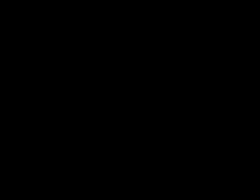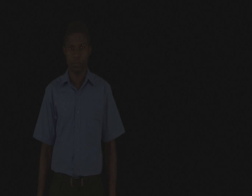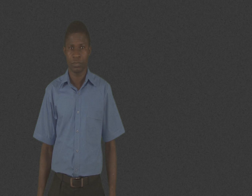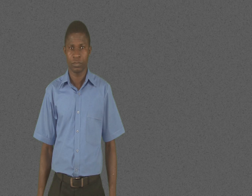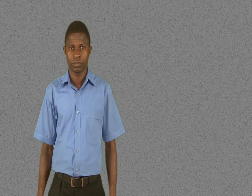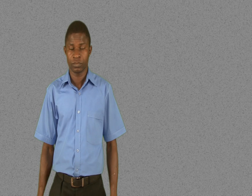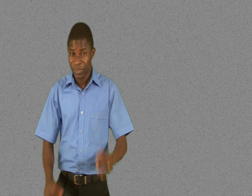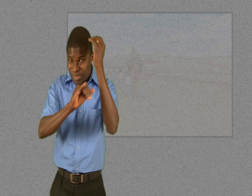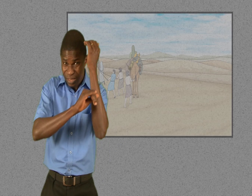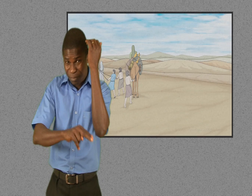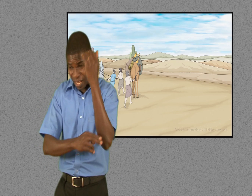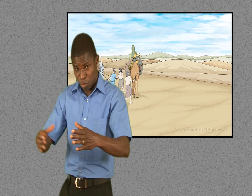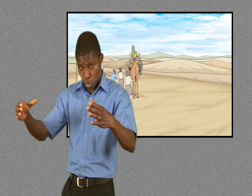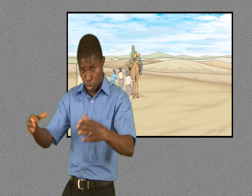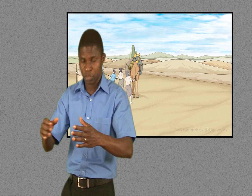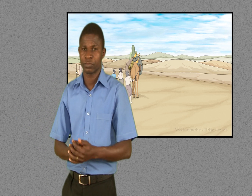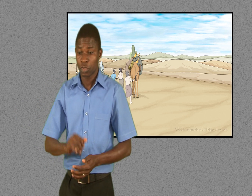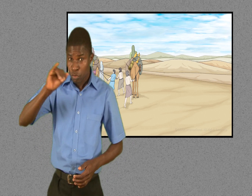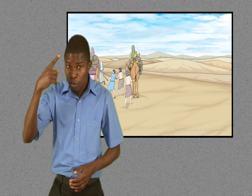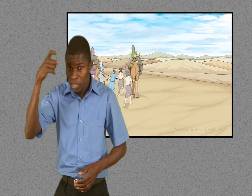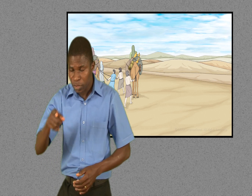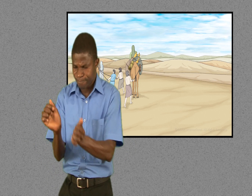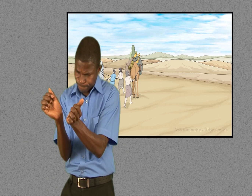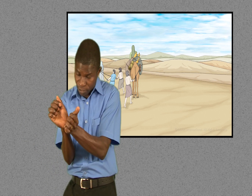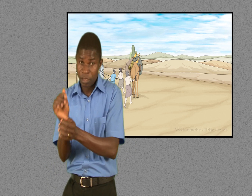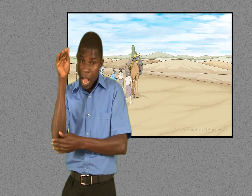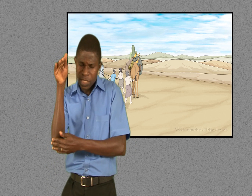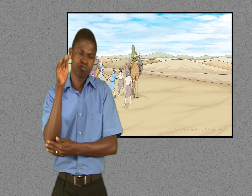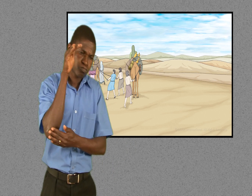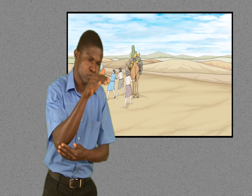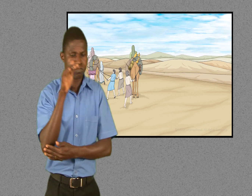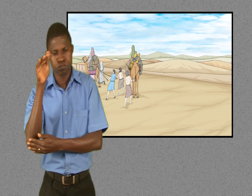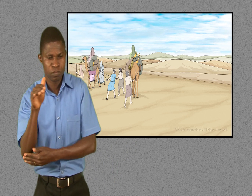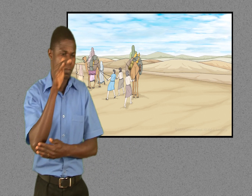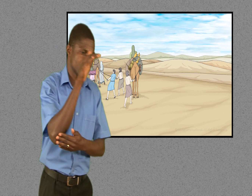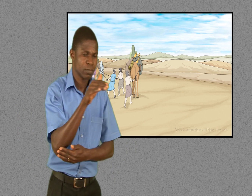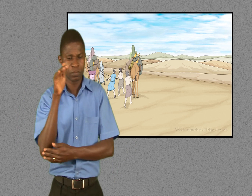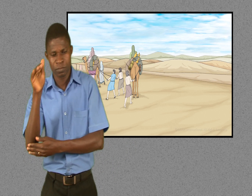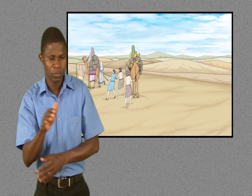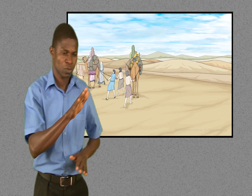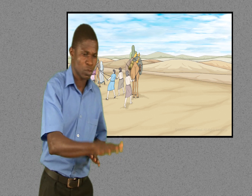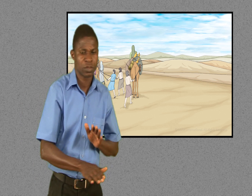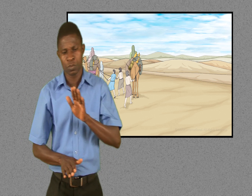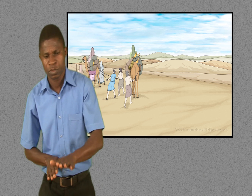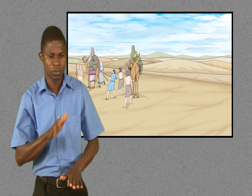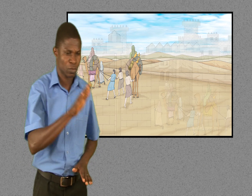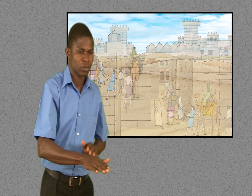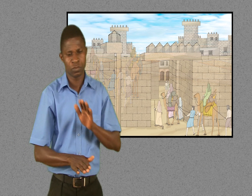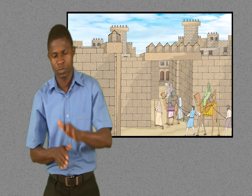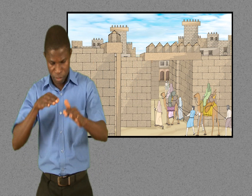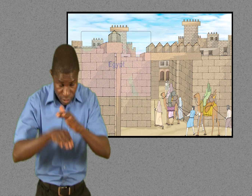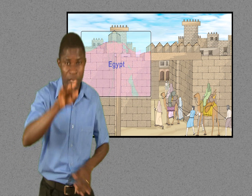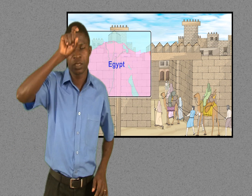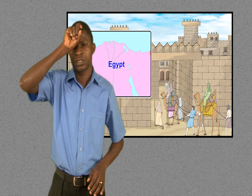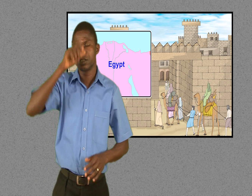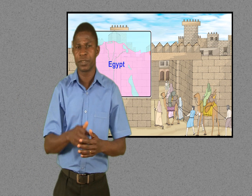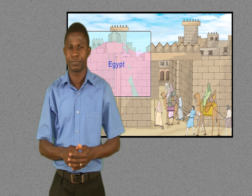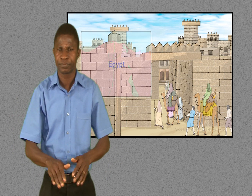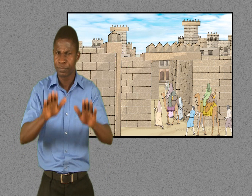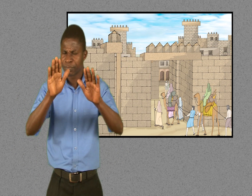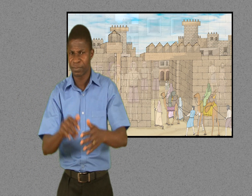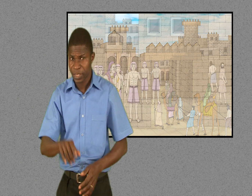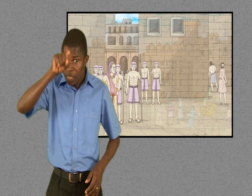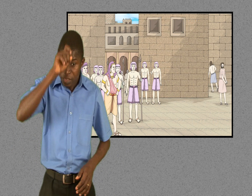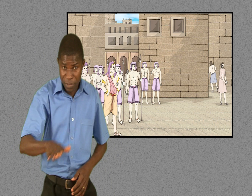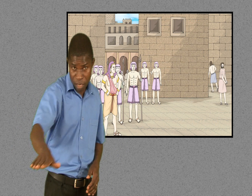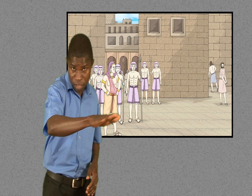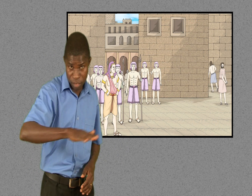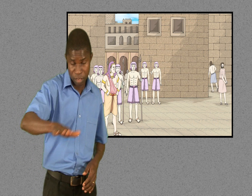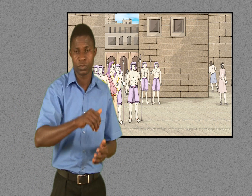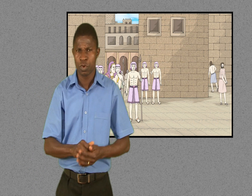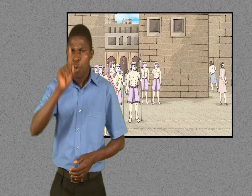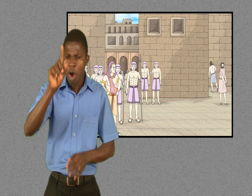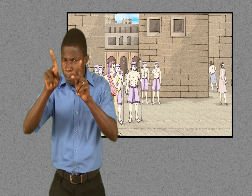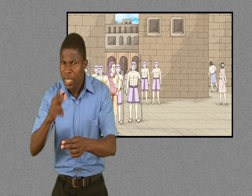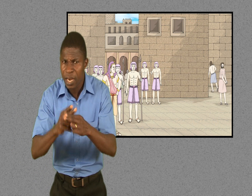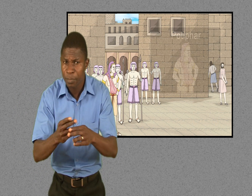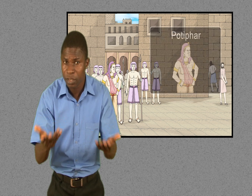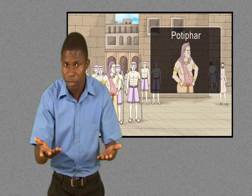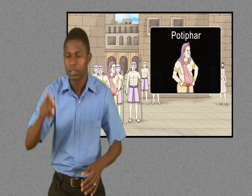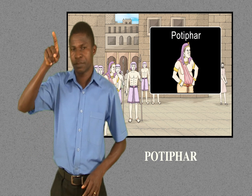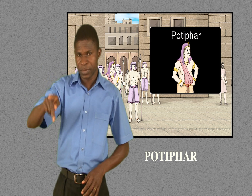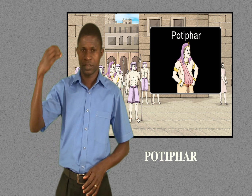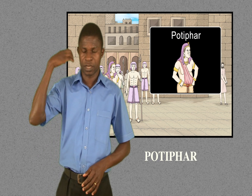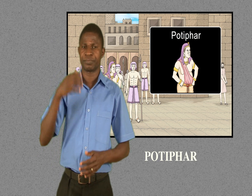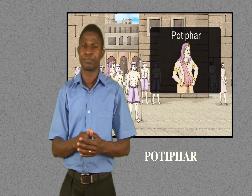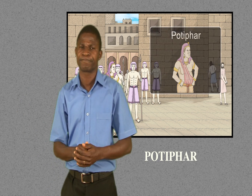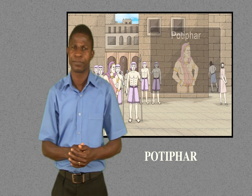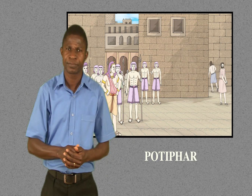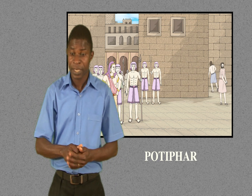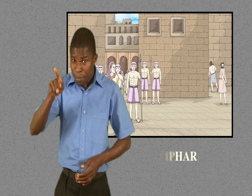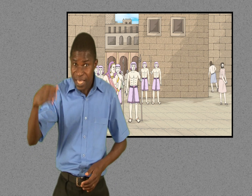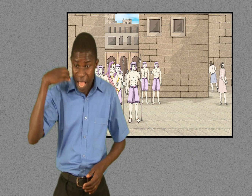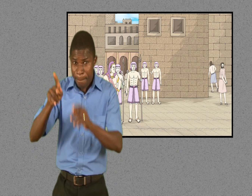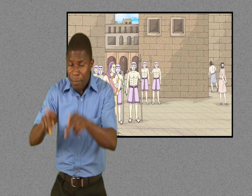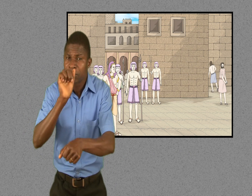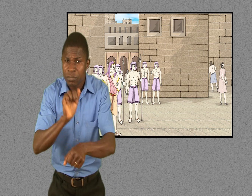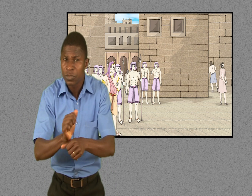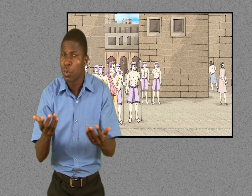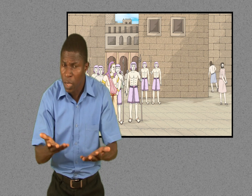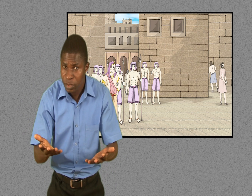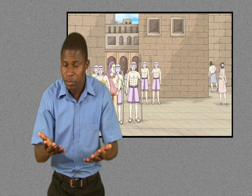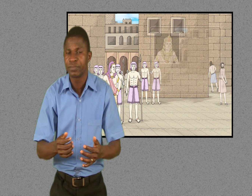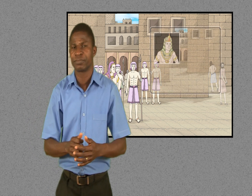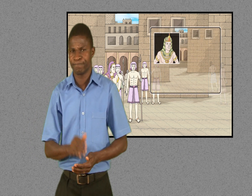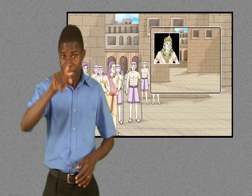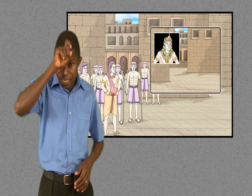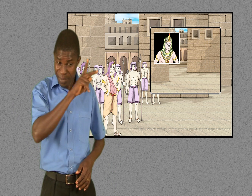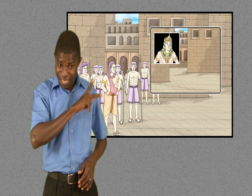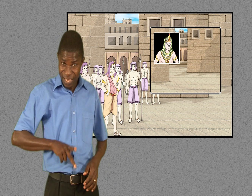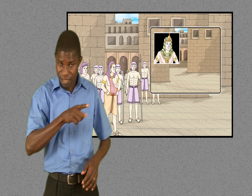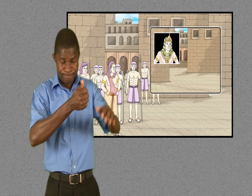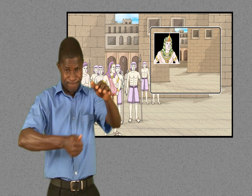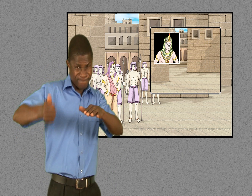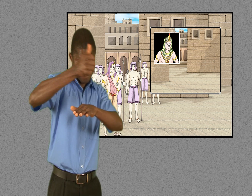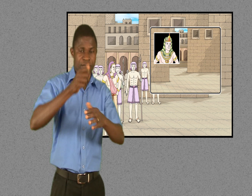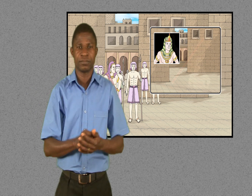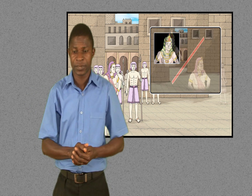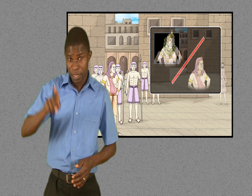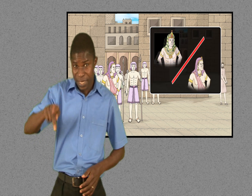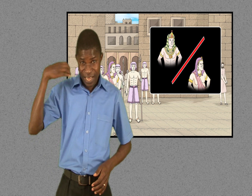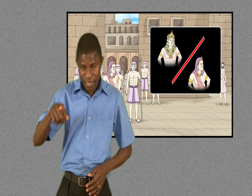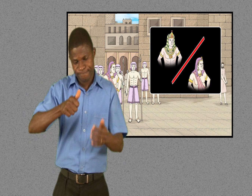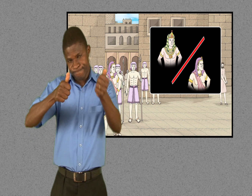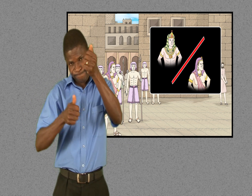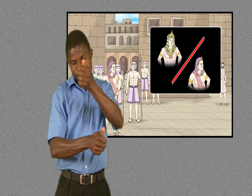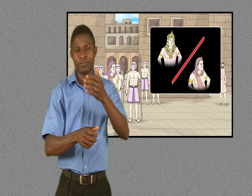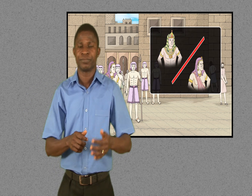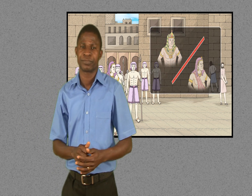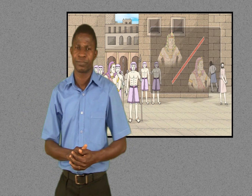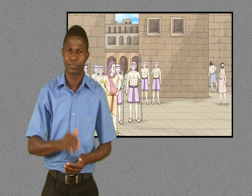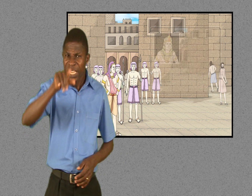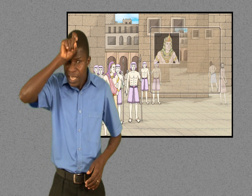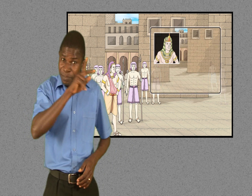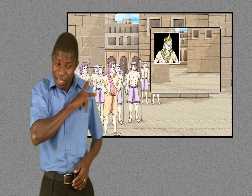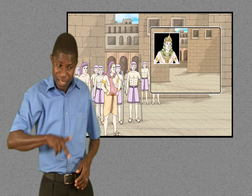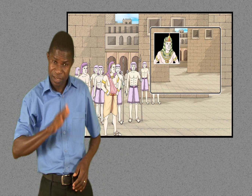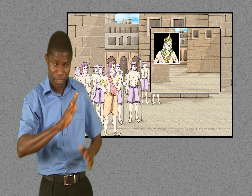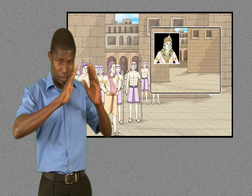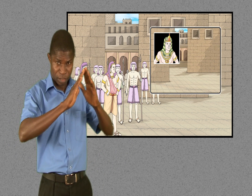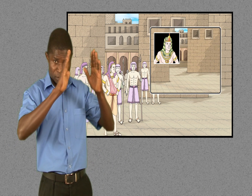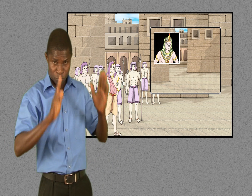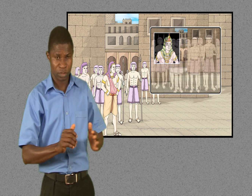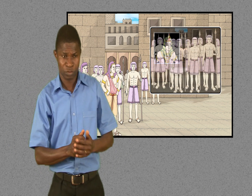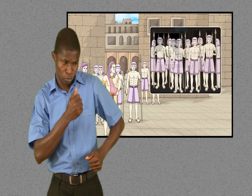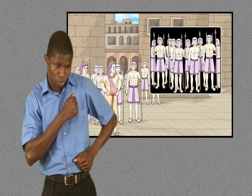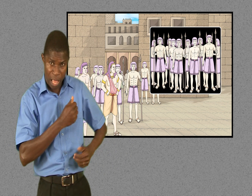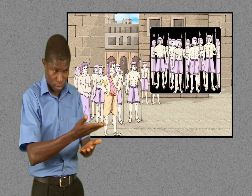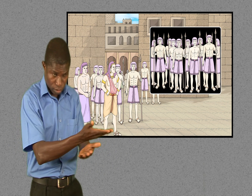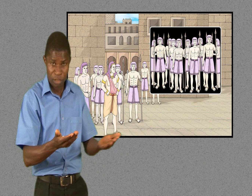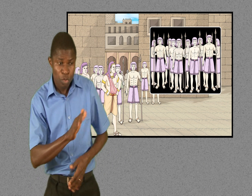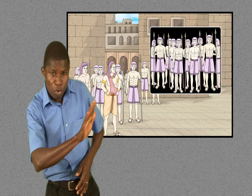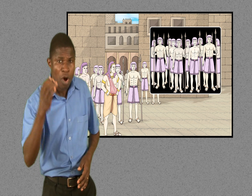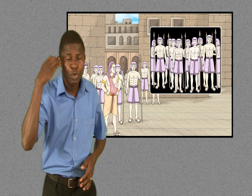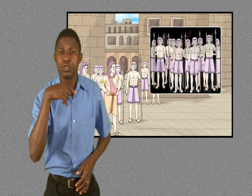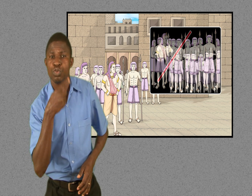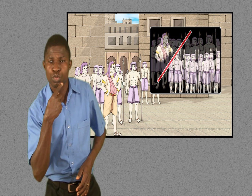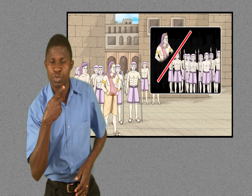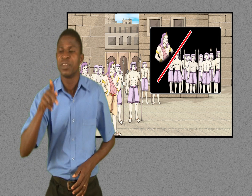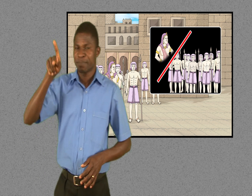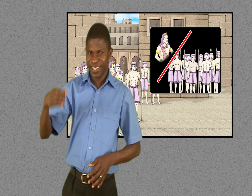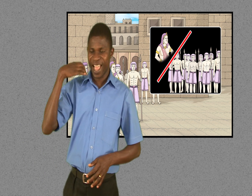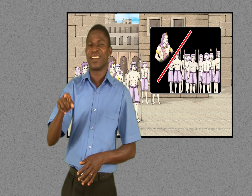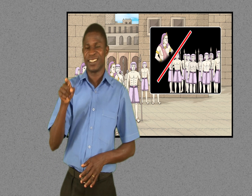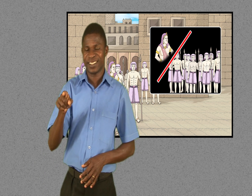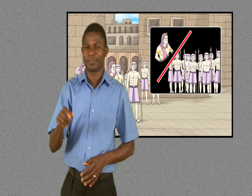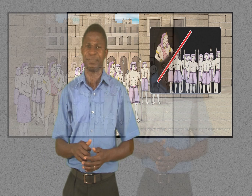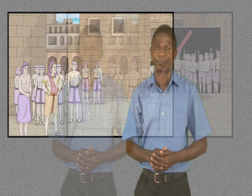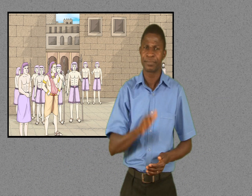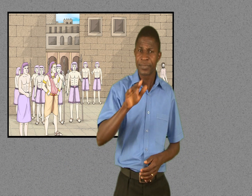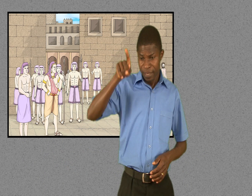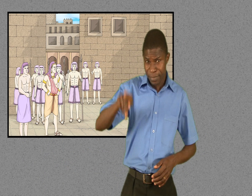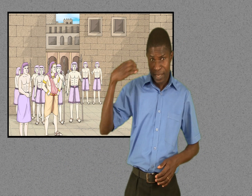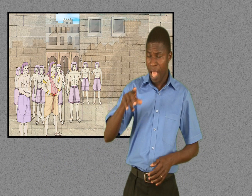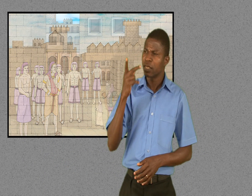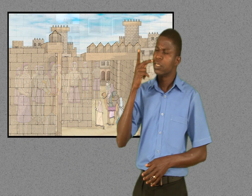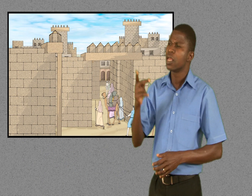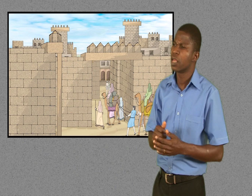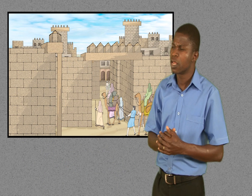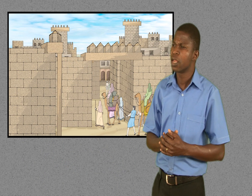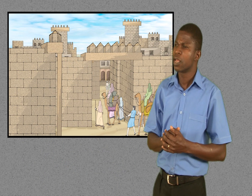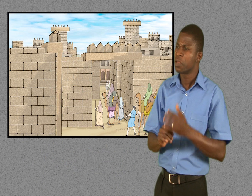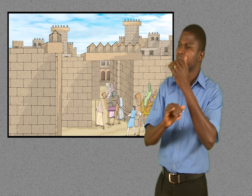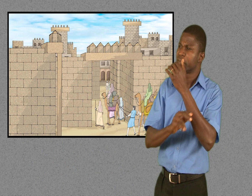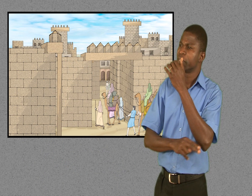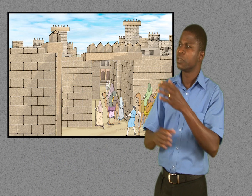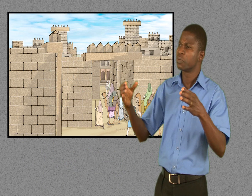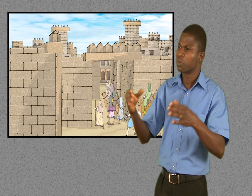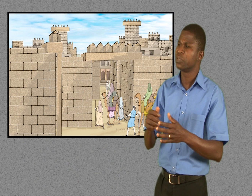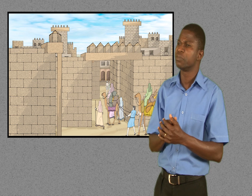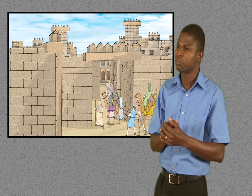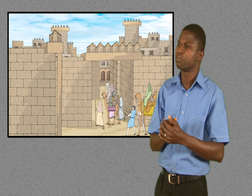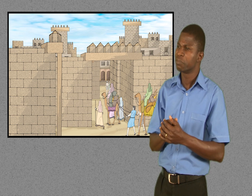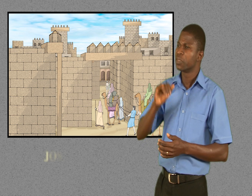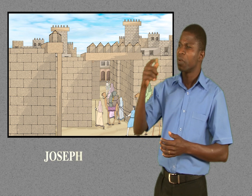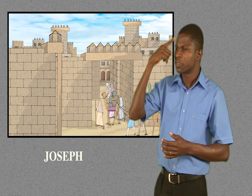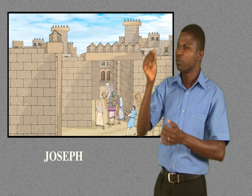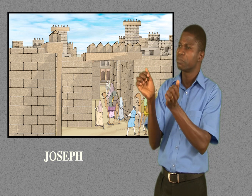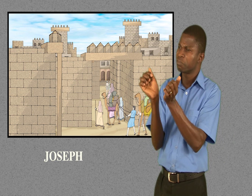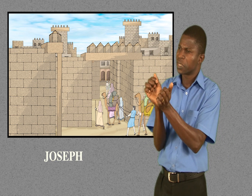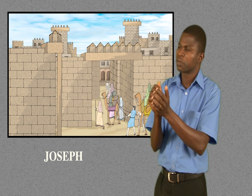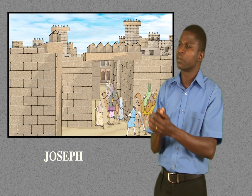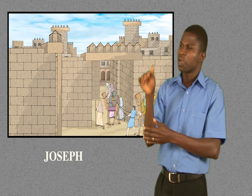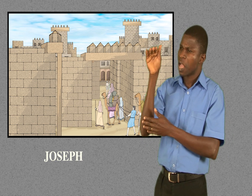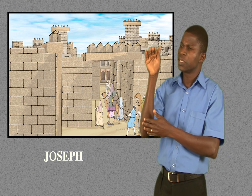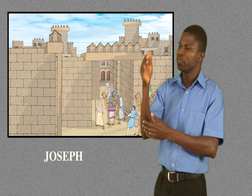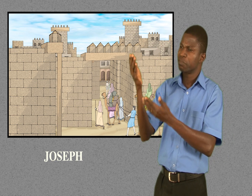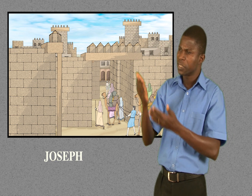Meanwhile, Joseph had been taken down to Egypt, where an Egyptian named Potiphar, an officer of Pharaoh and captain of the guard, bought him from the Ishmaelites who had taken him there.